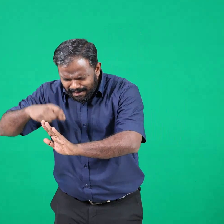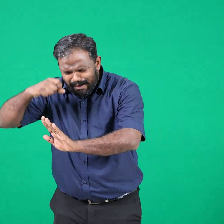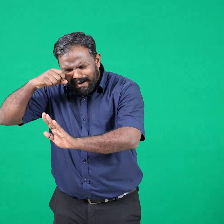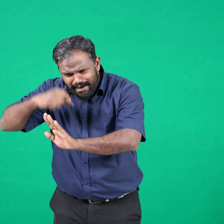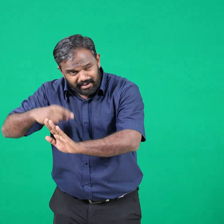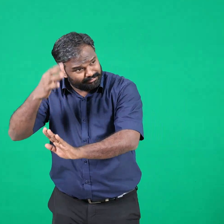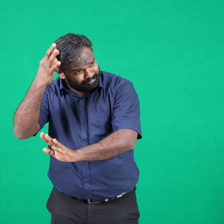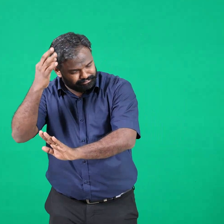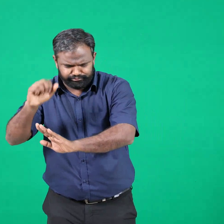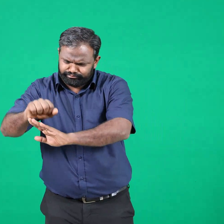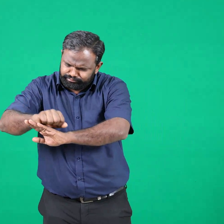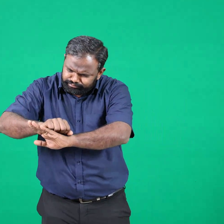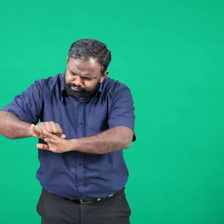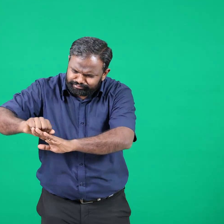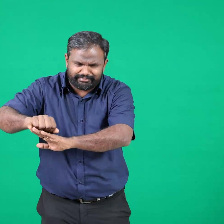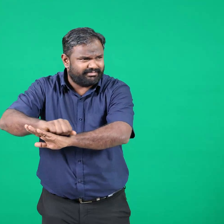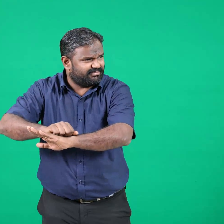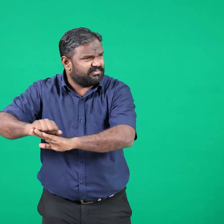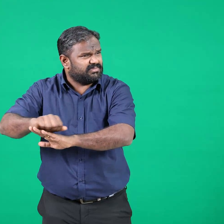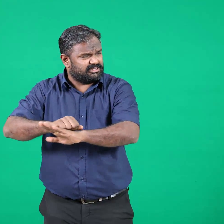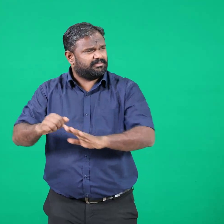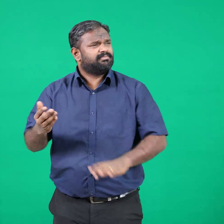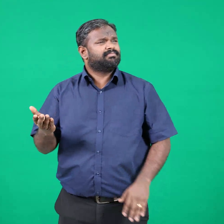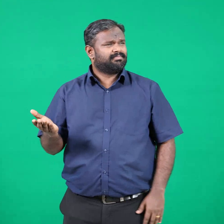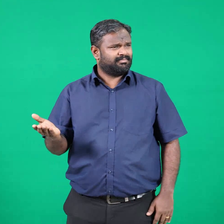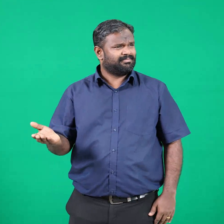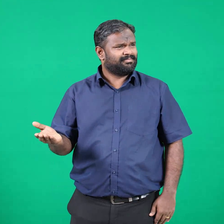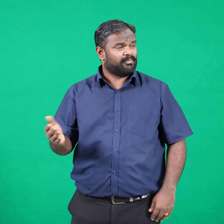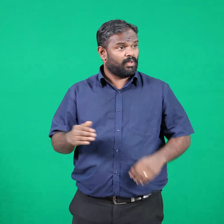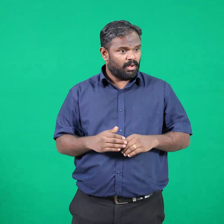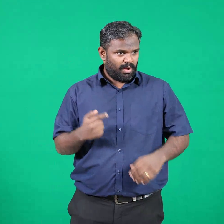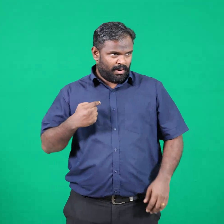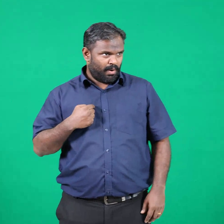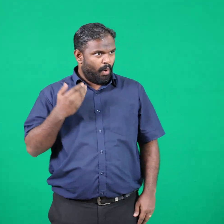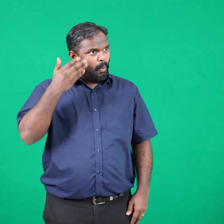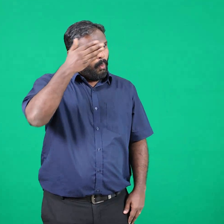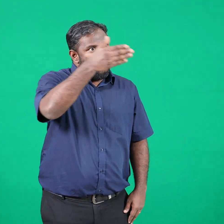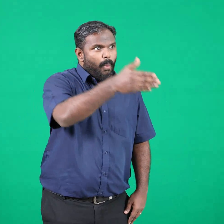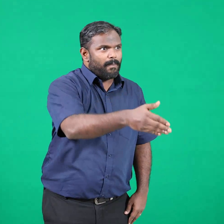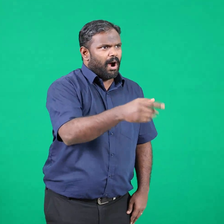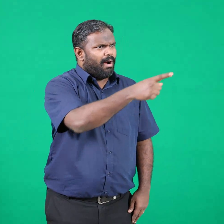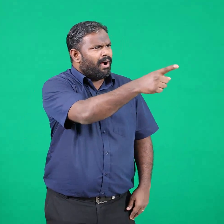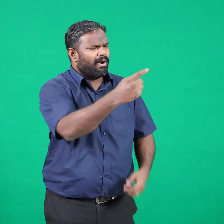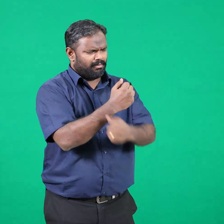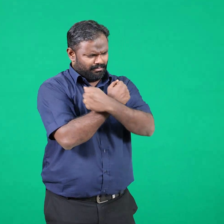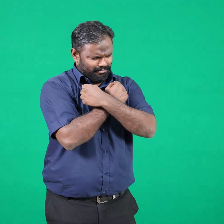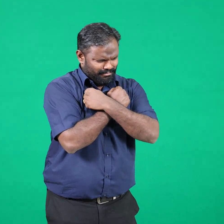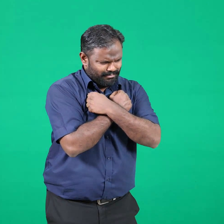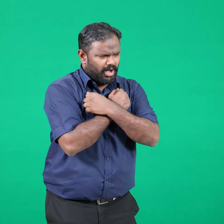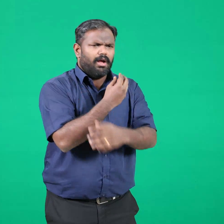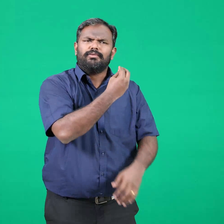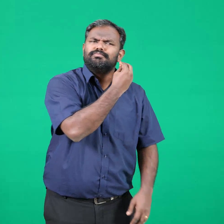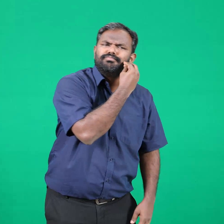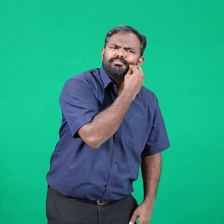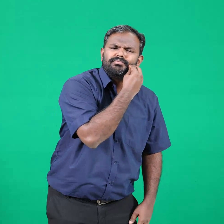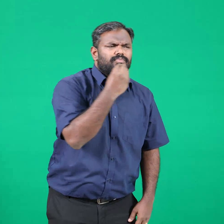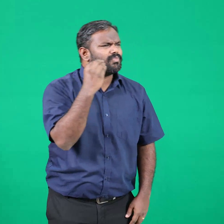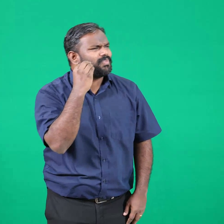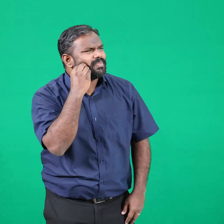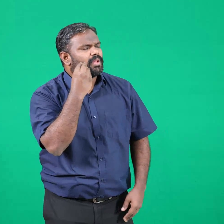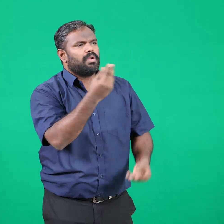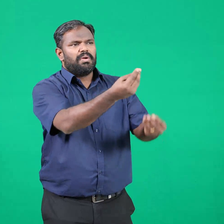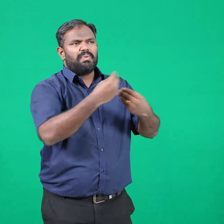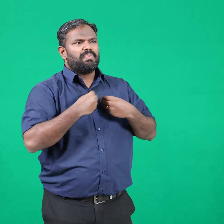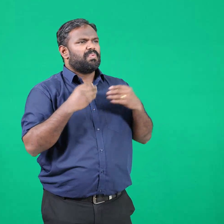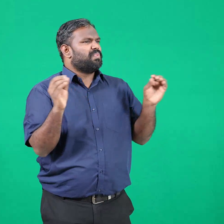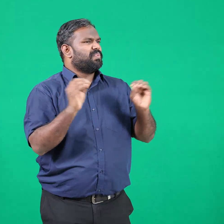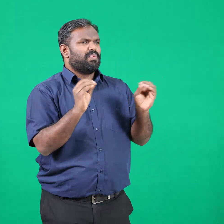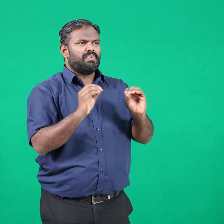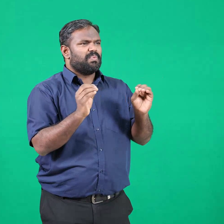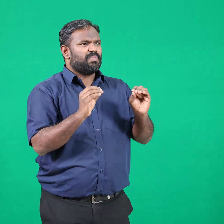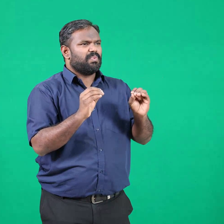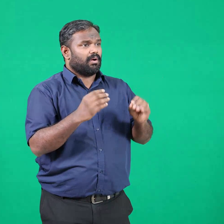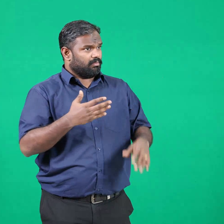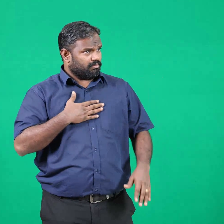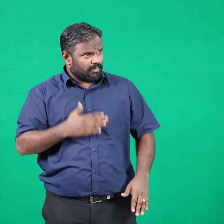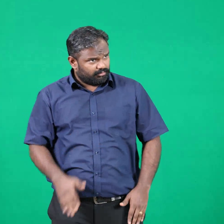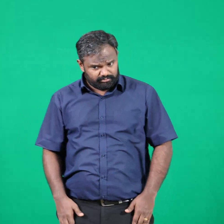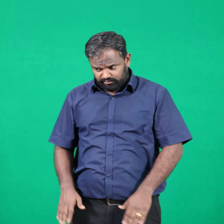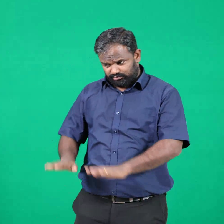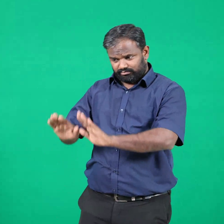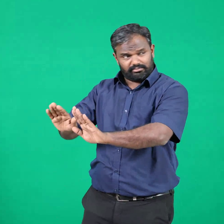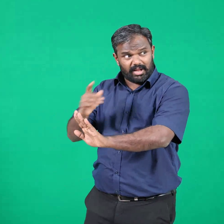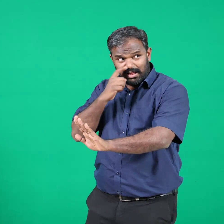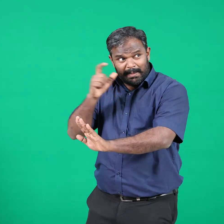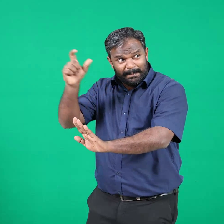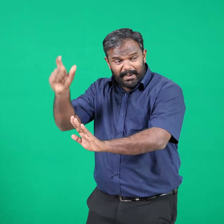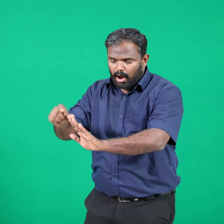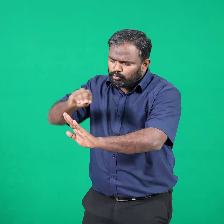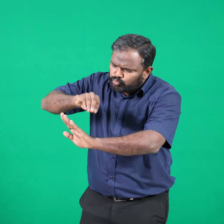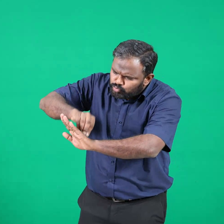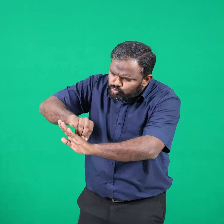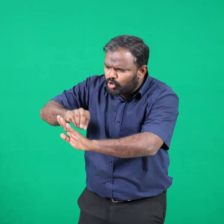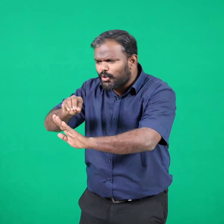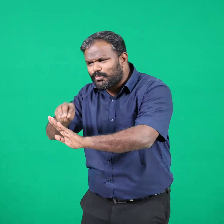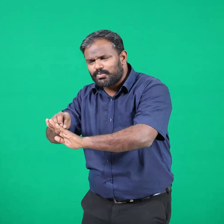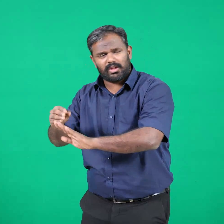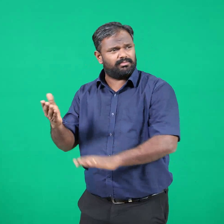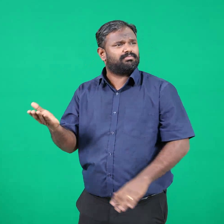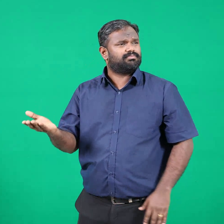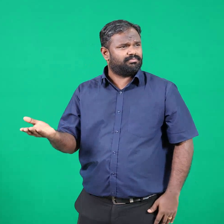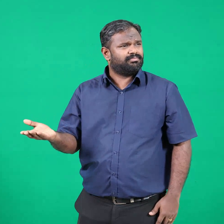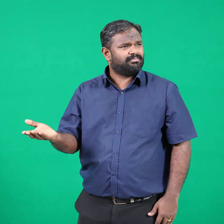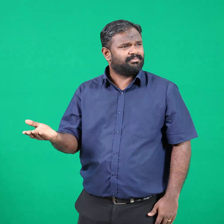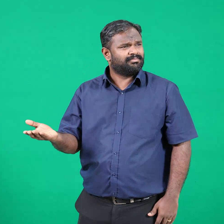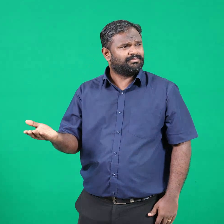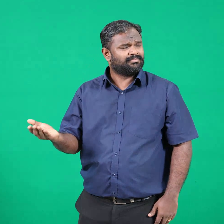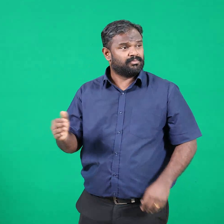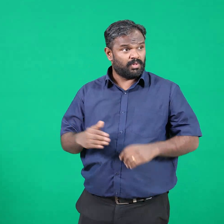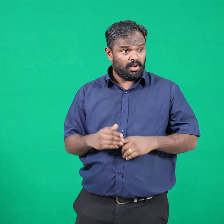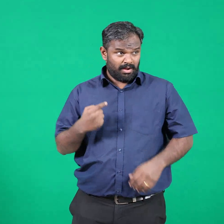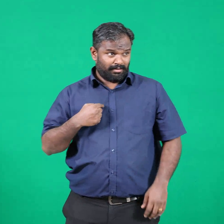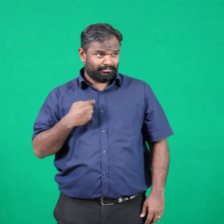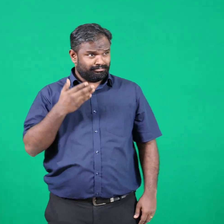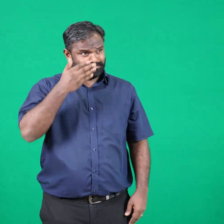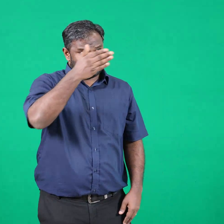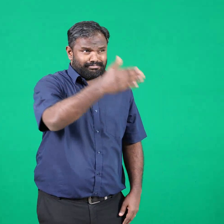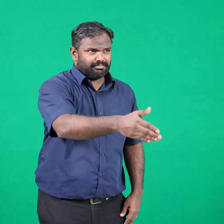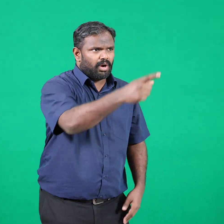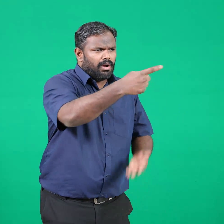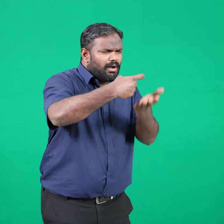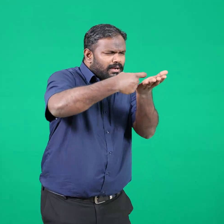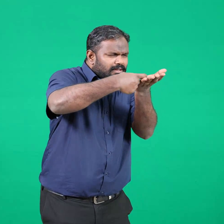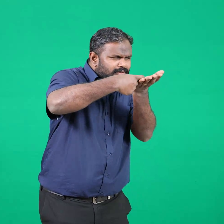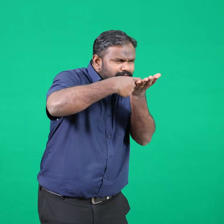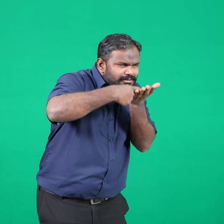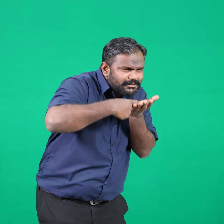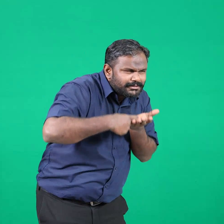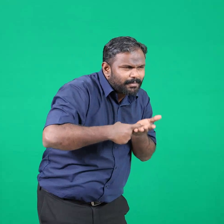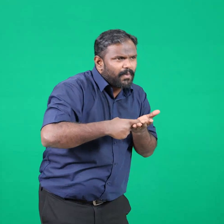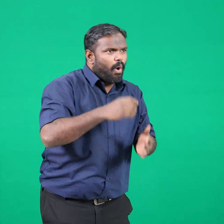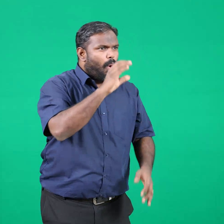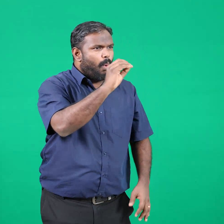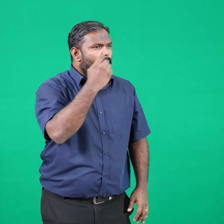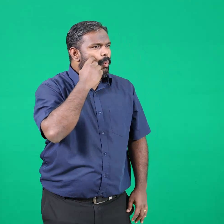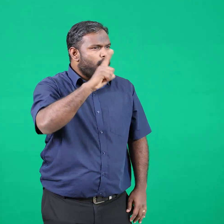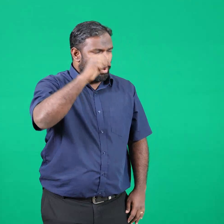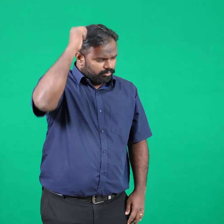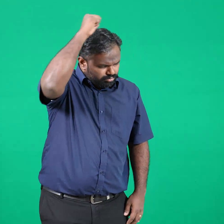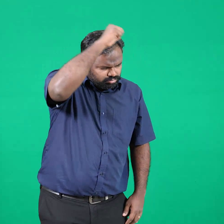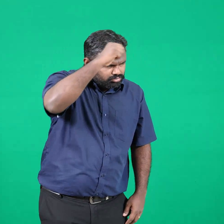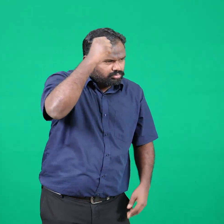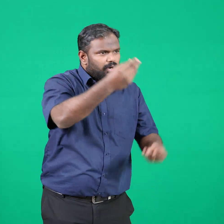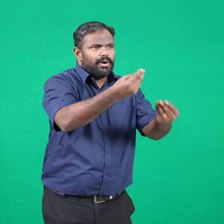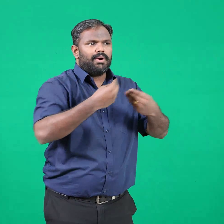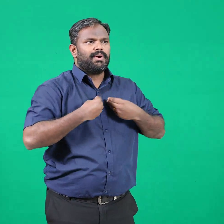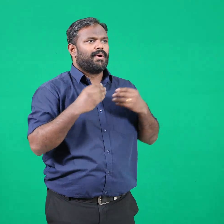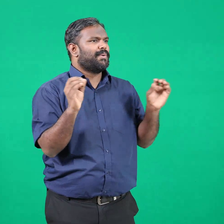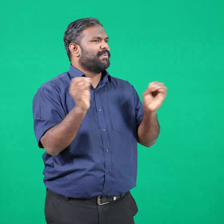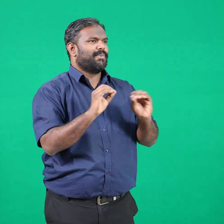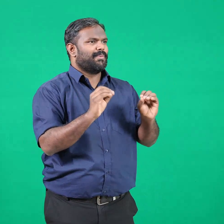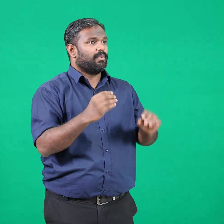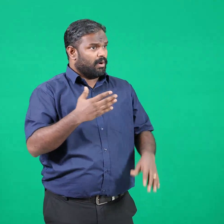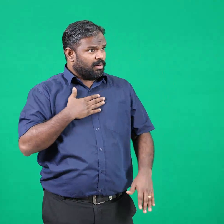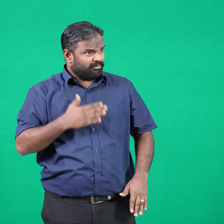You did not greet Me with a kiss, but she has not stopped kissing My feet since I arrived.